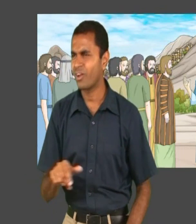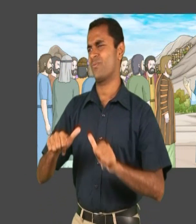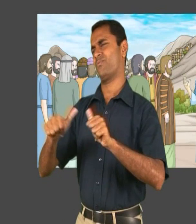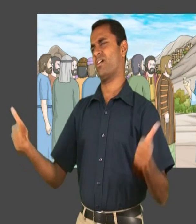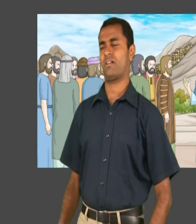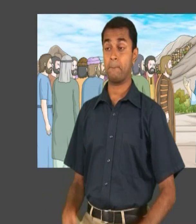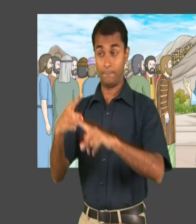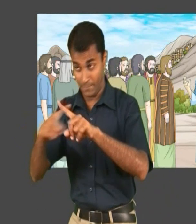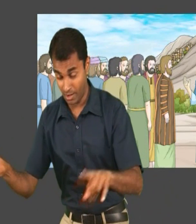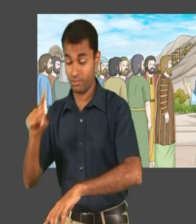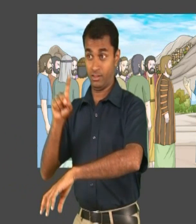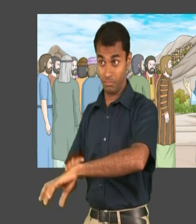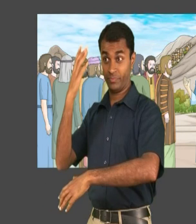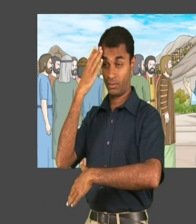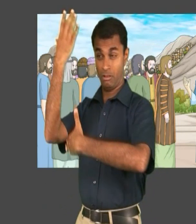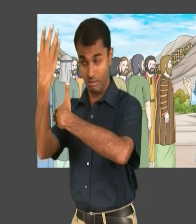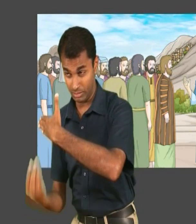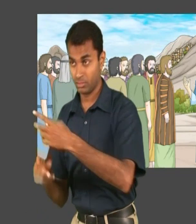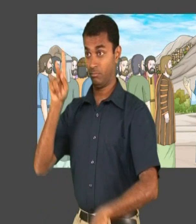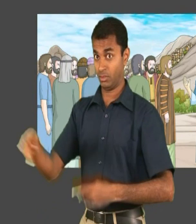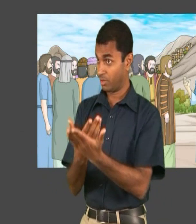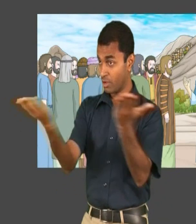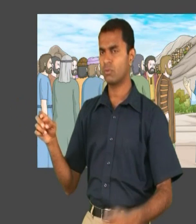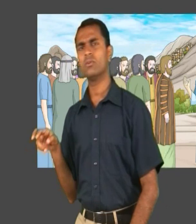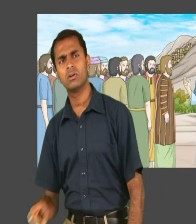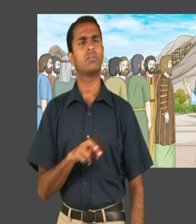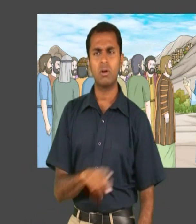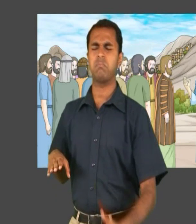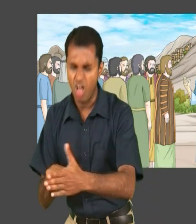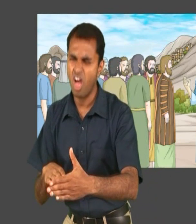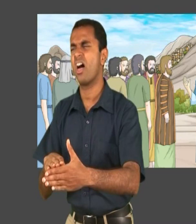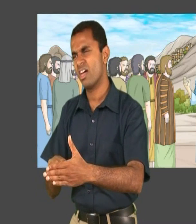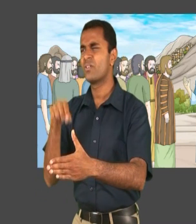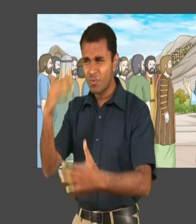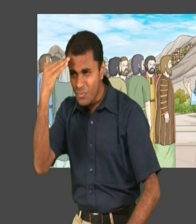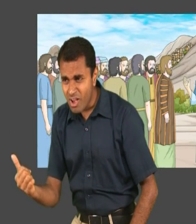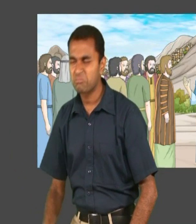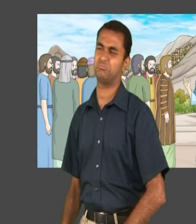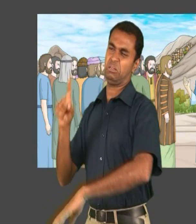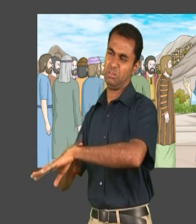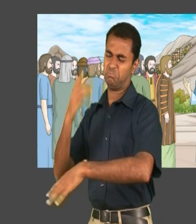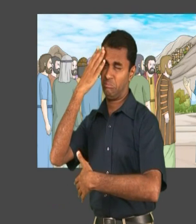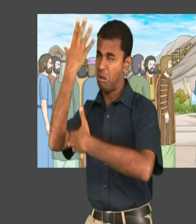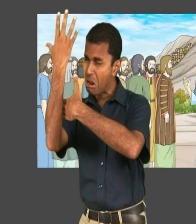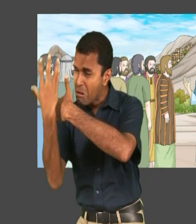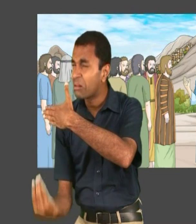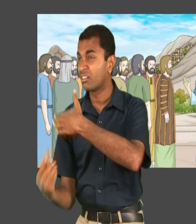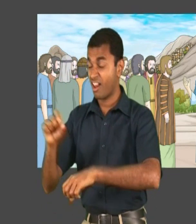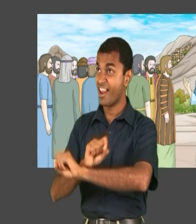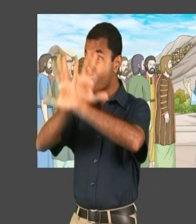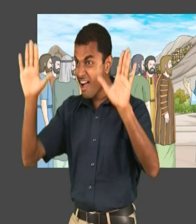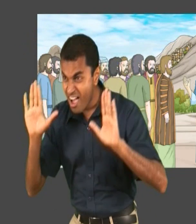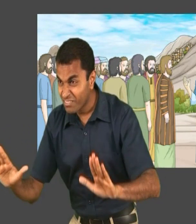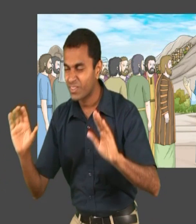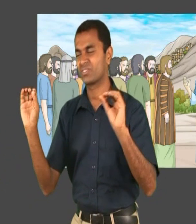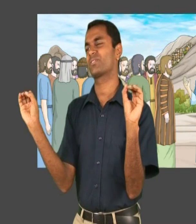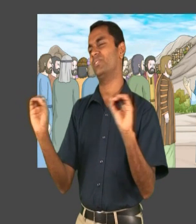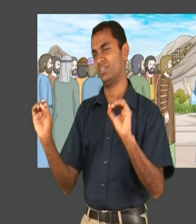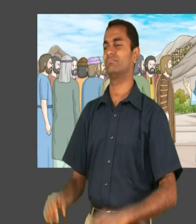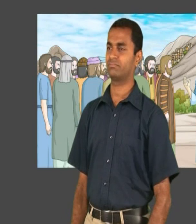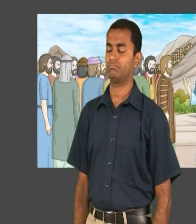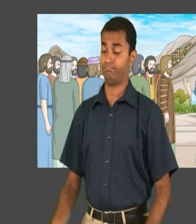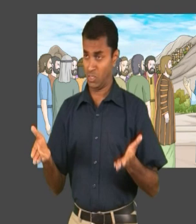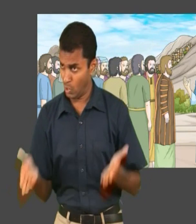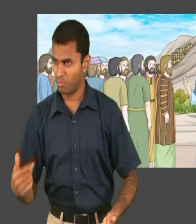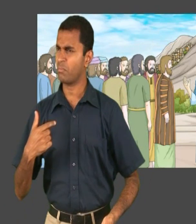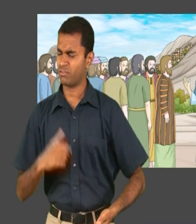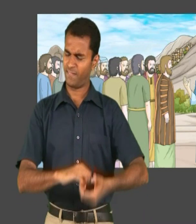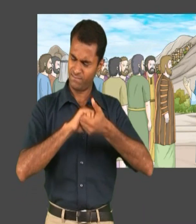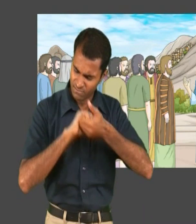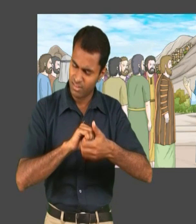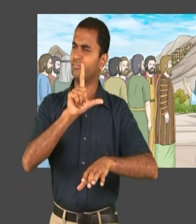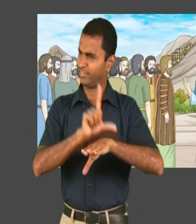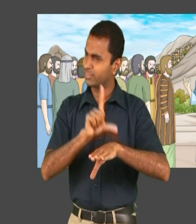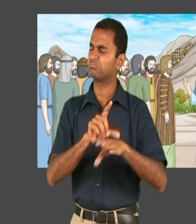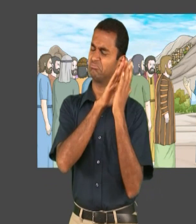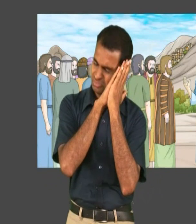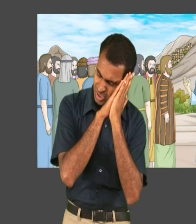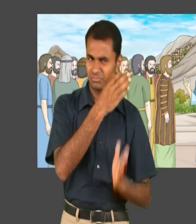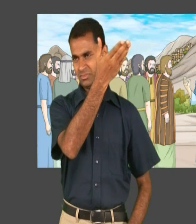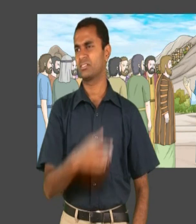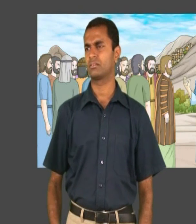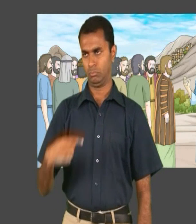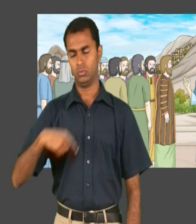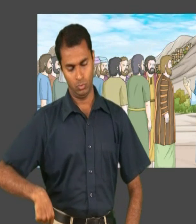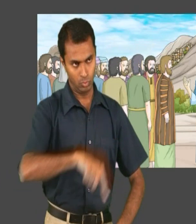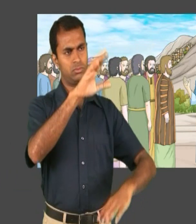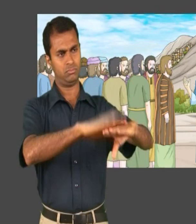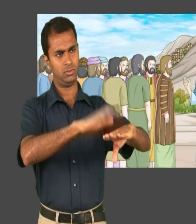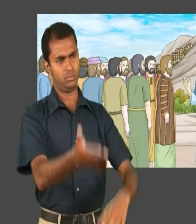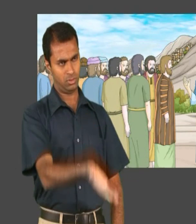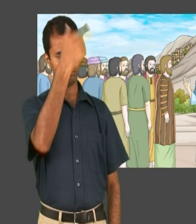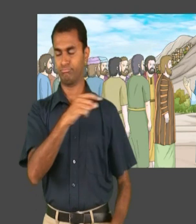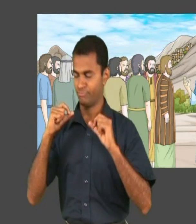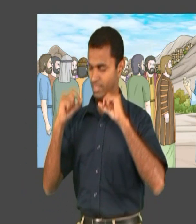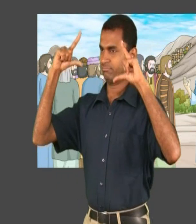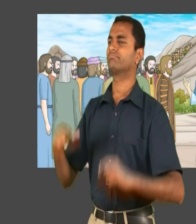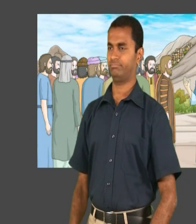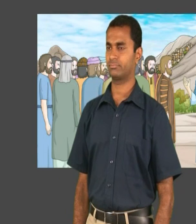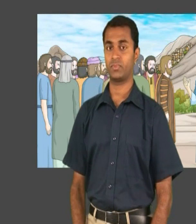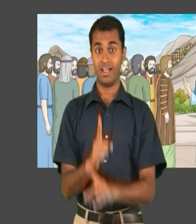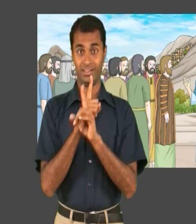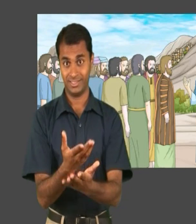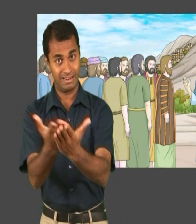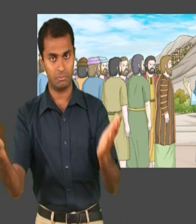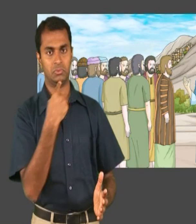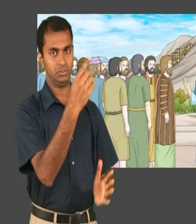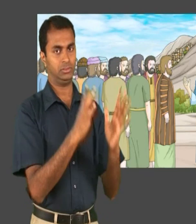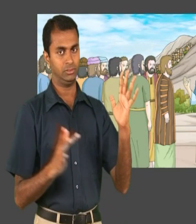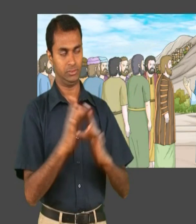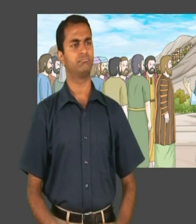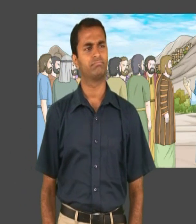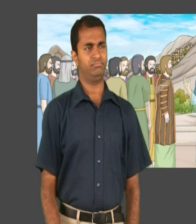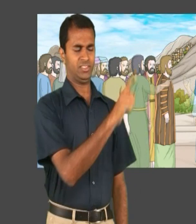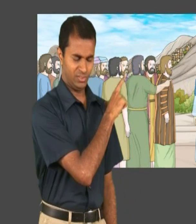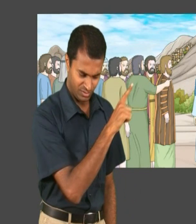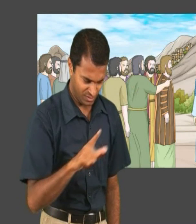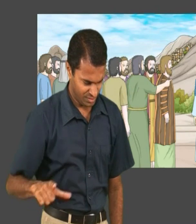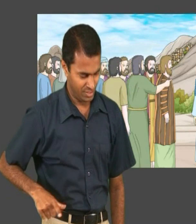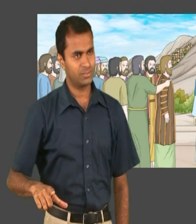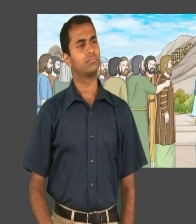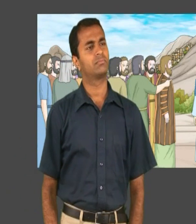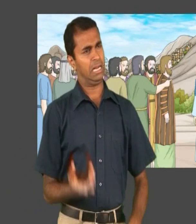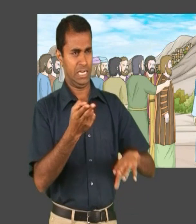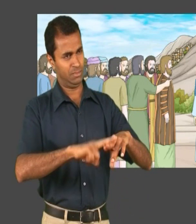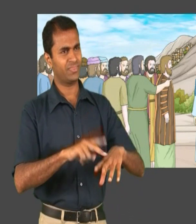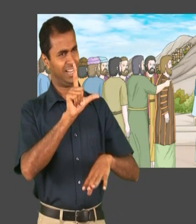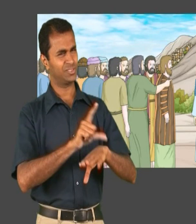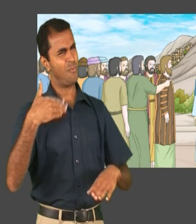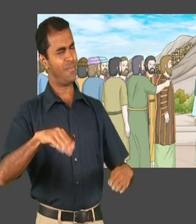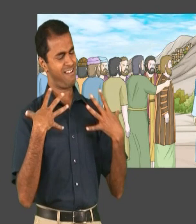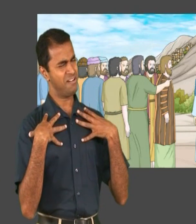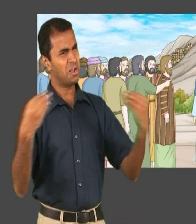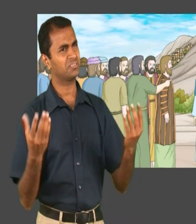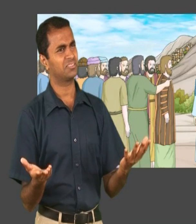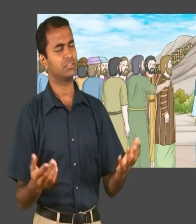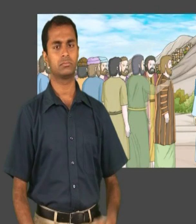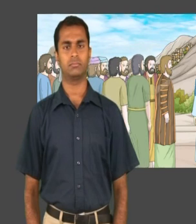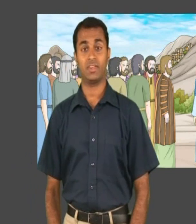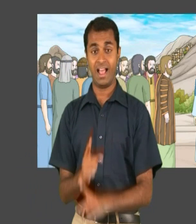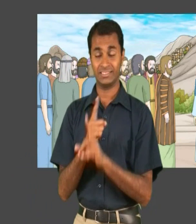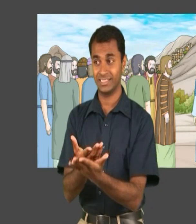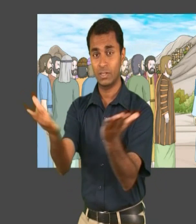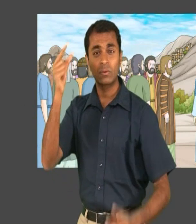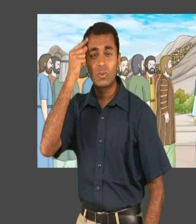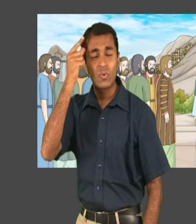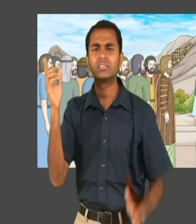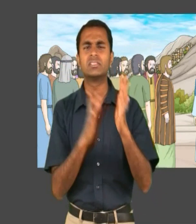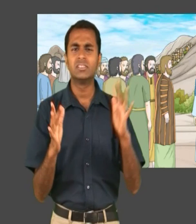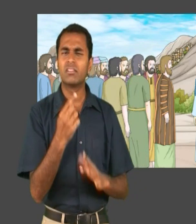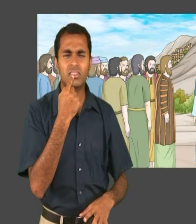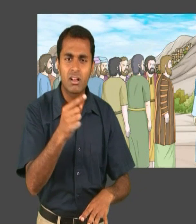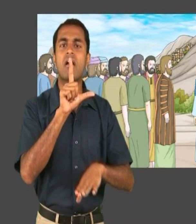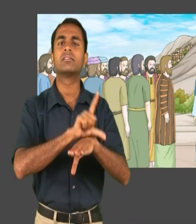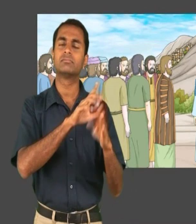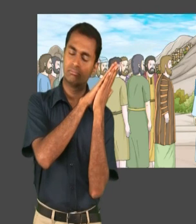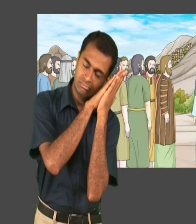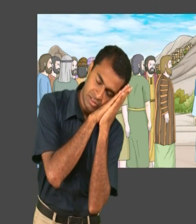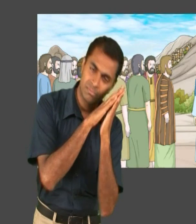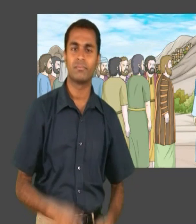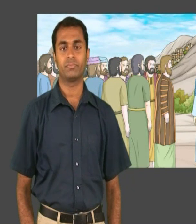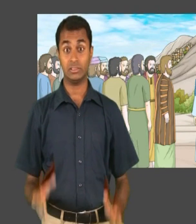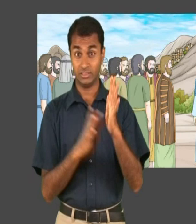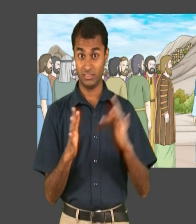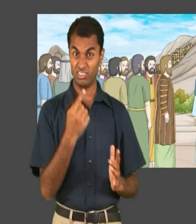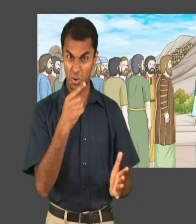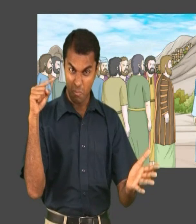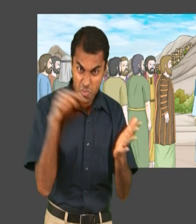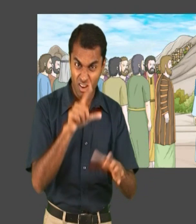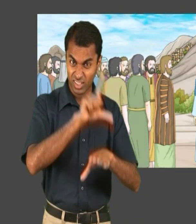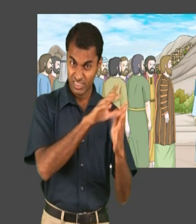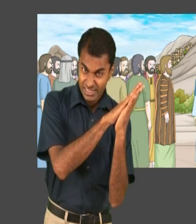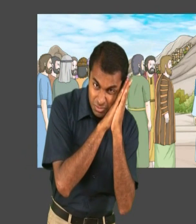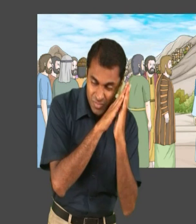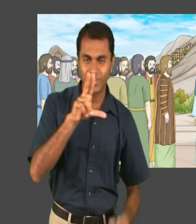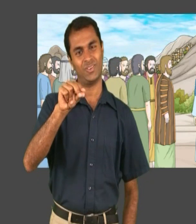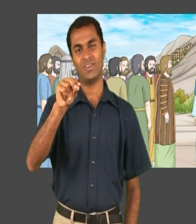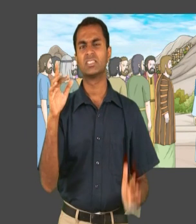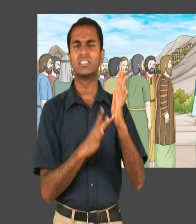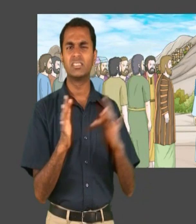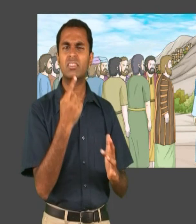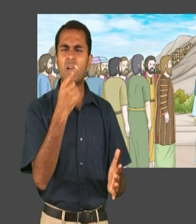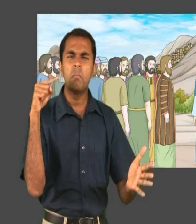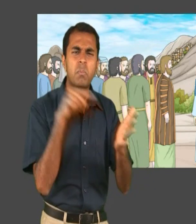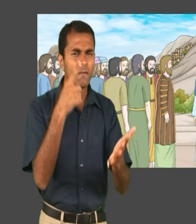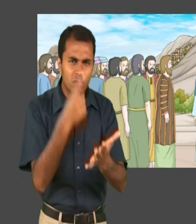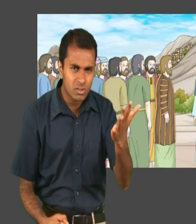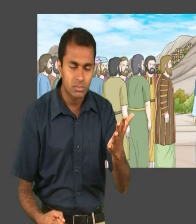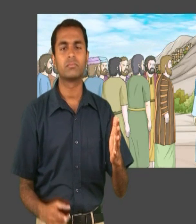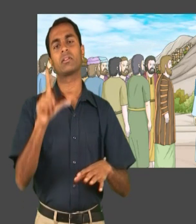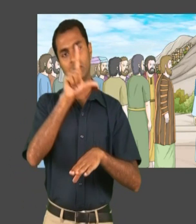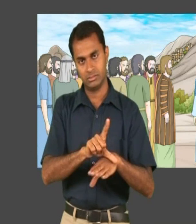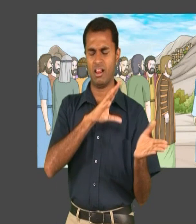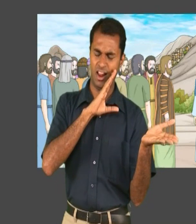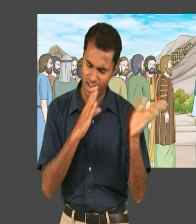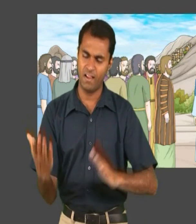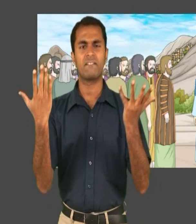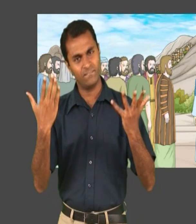After He had said this, He told them, “Our friend Lazarus has fallen asleep, but I am going there to wake him up.” His disciples replied, “Lord, if he is sleeping, he will get better.” They thought that Jesus was talking about actual sleep, but He was speaking about the death of Lazarus.